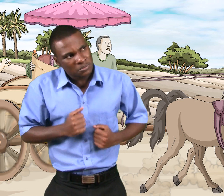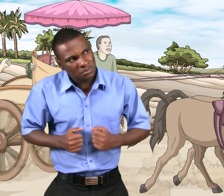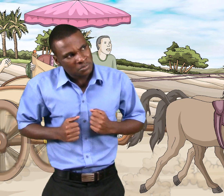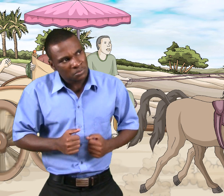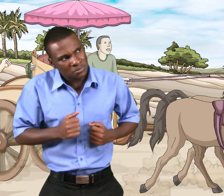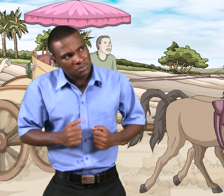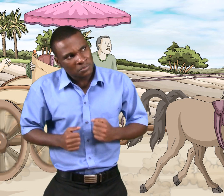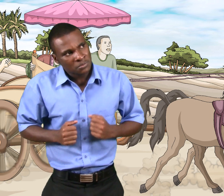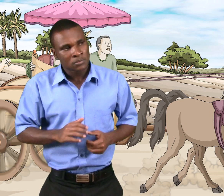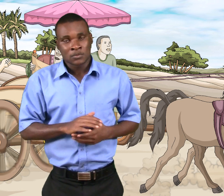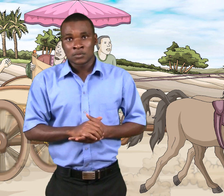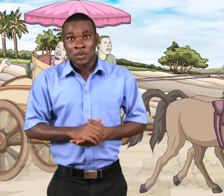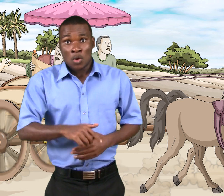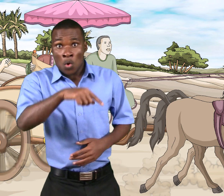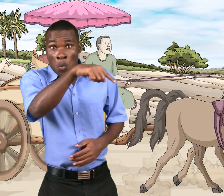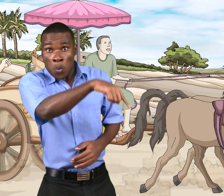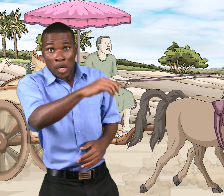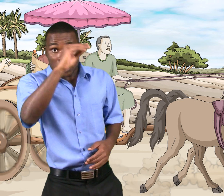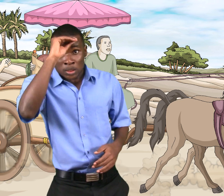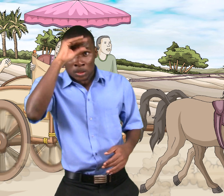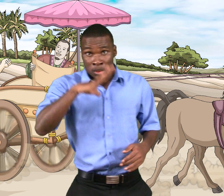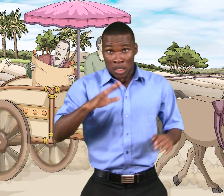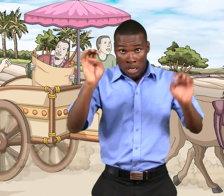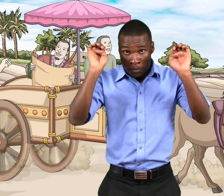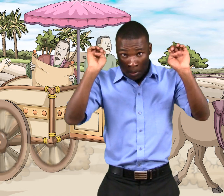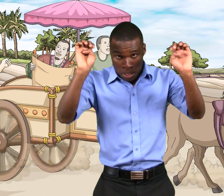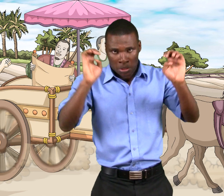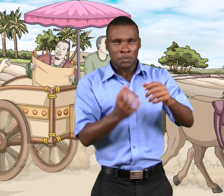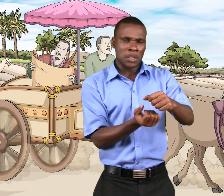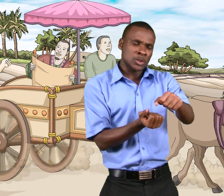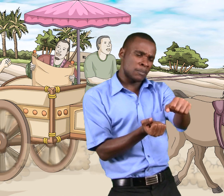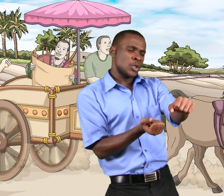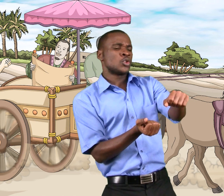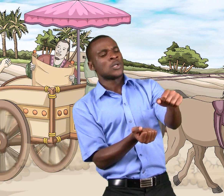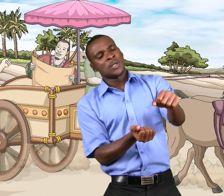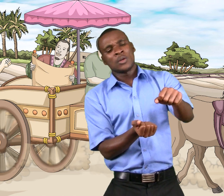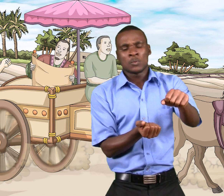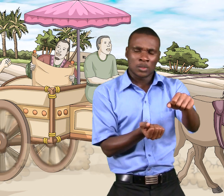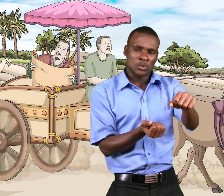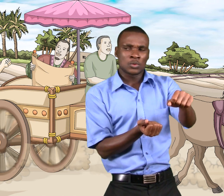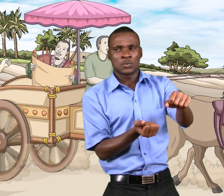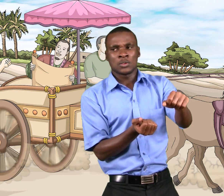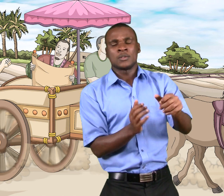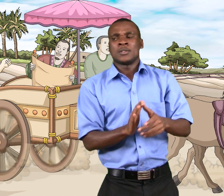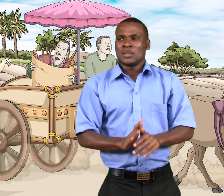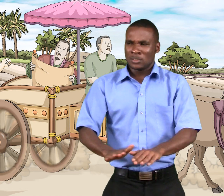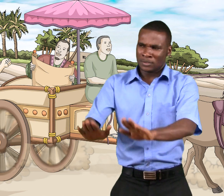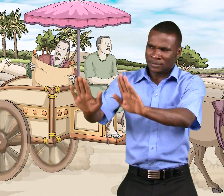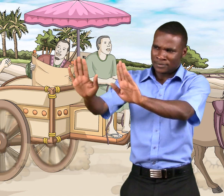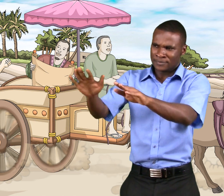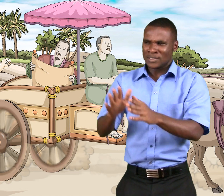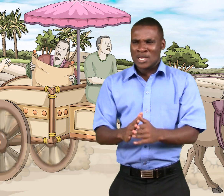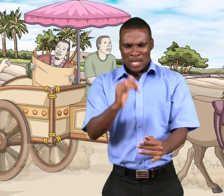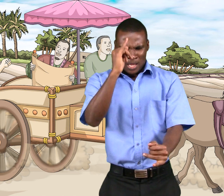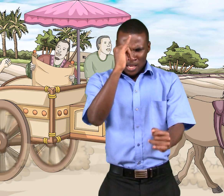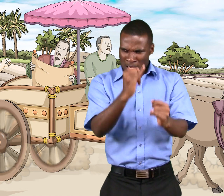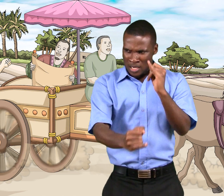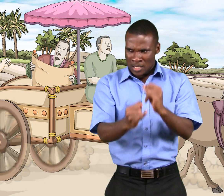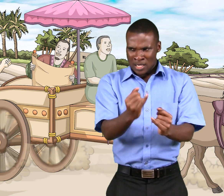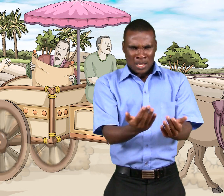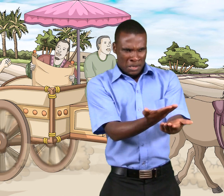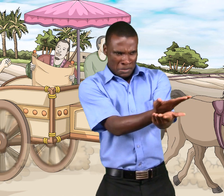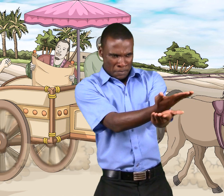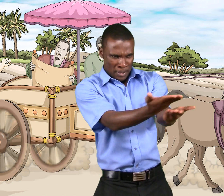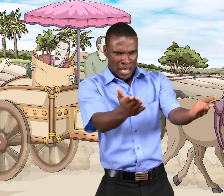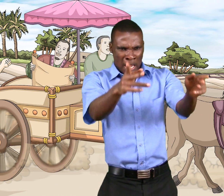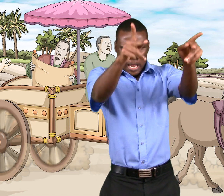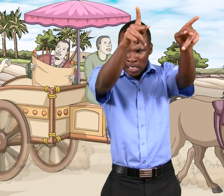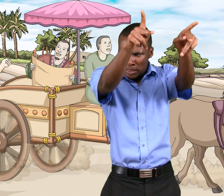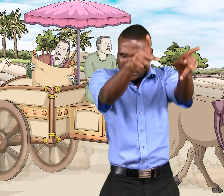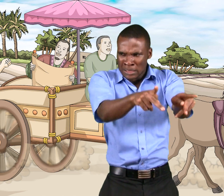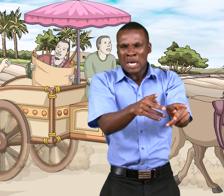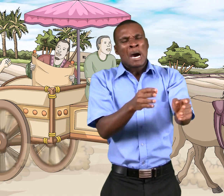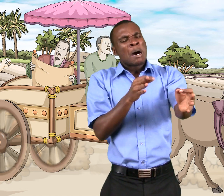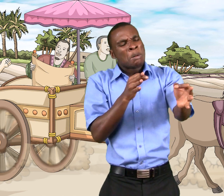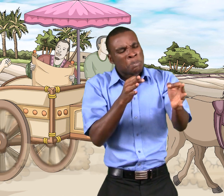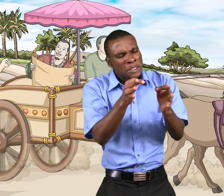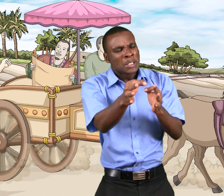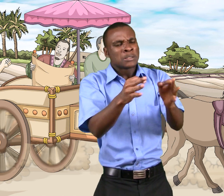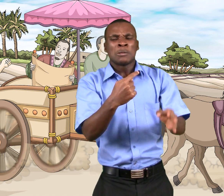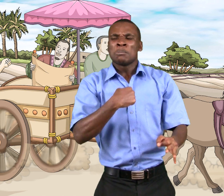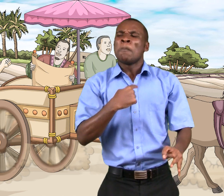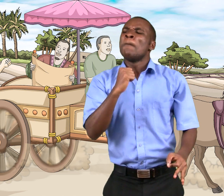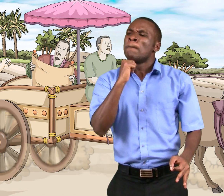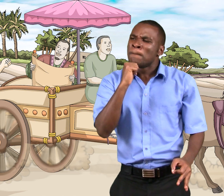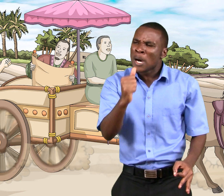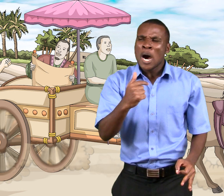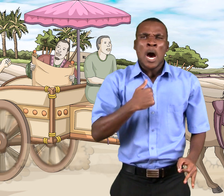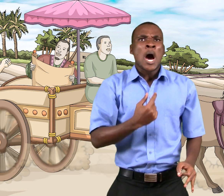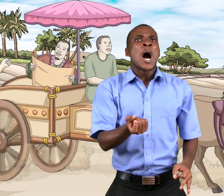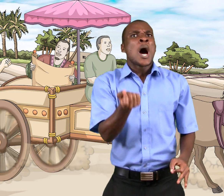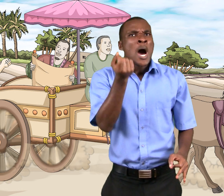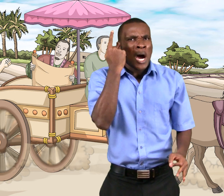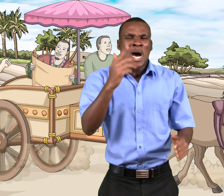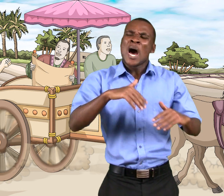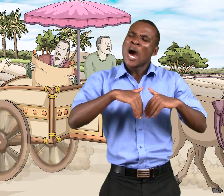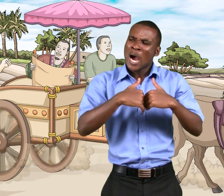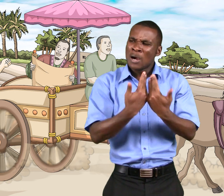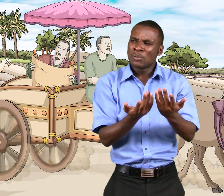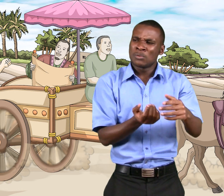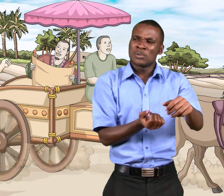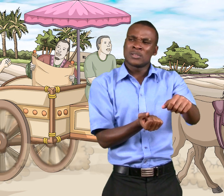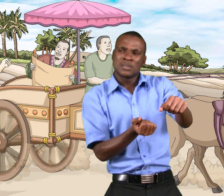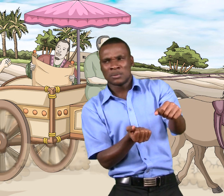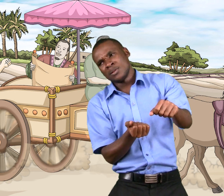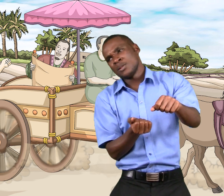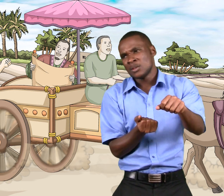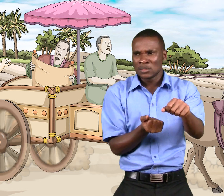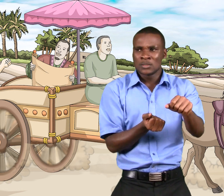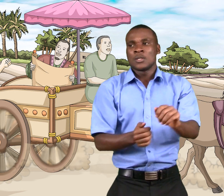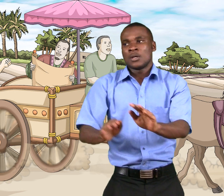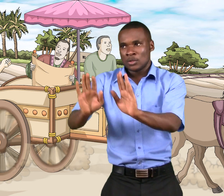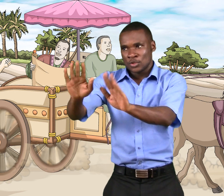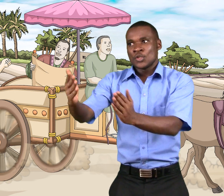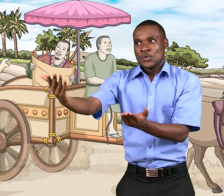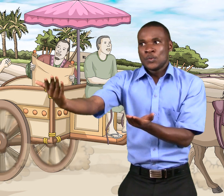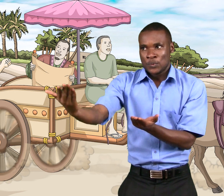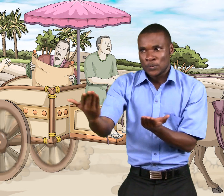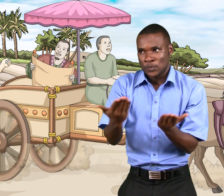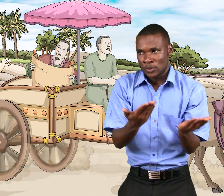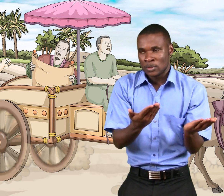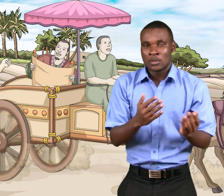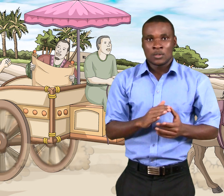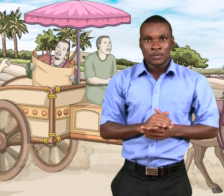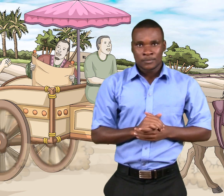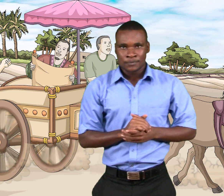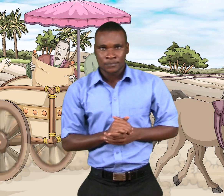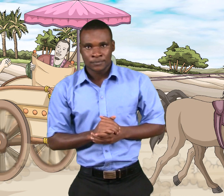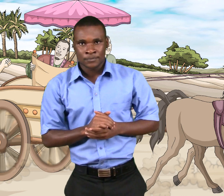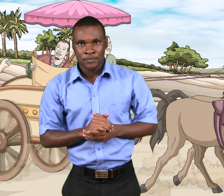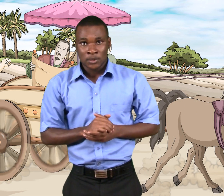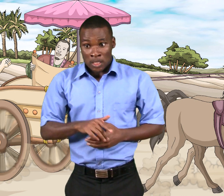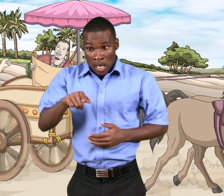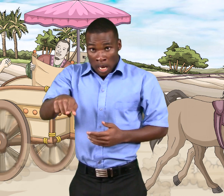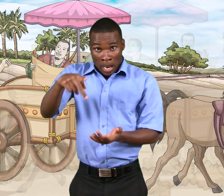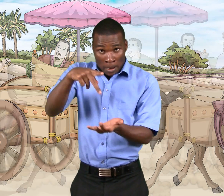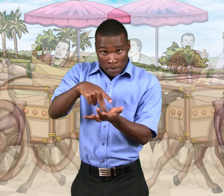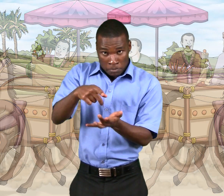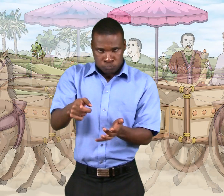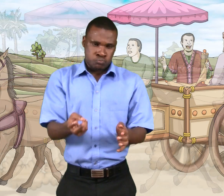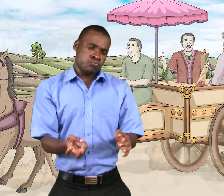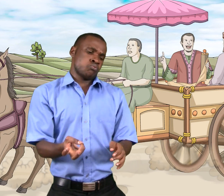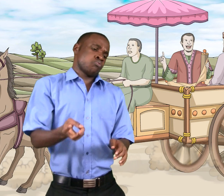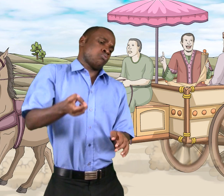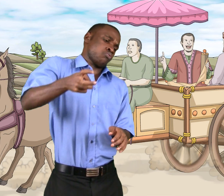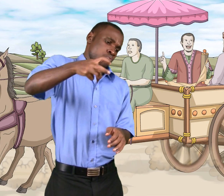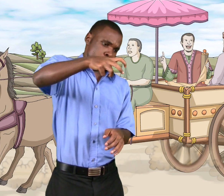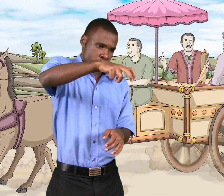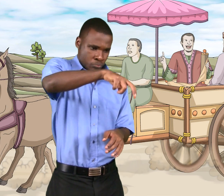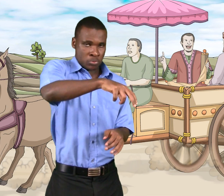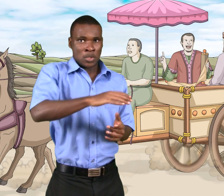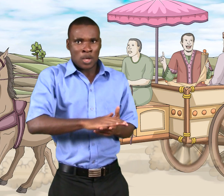“How can I,” he said, “unless someone guides me?”